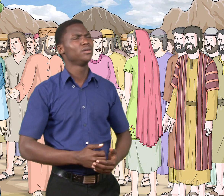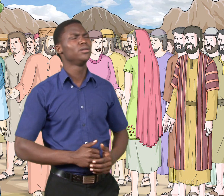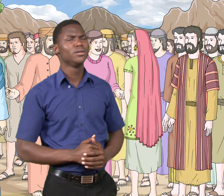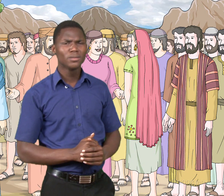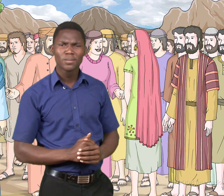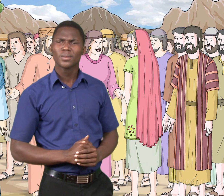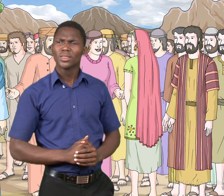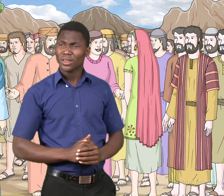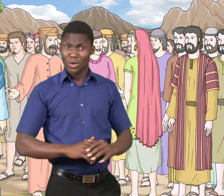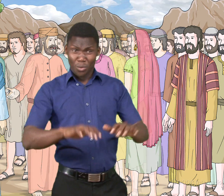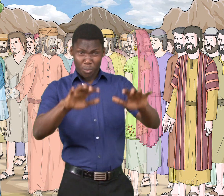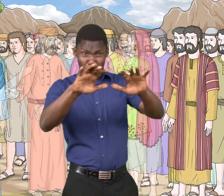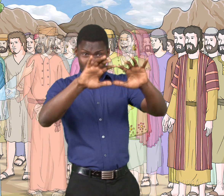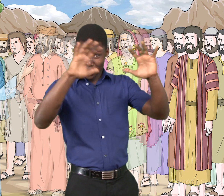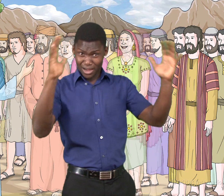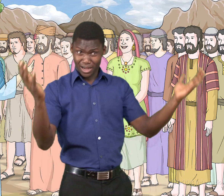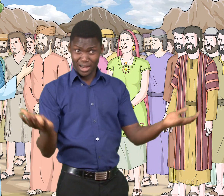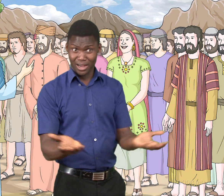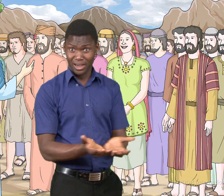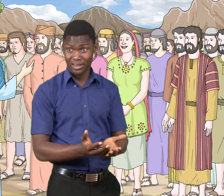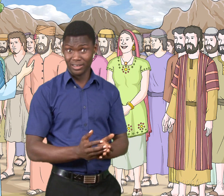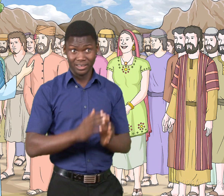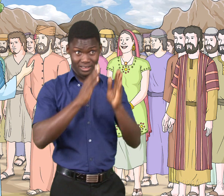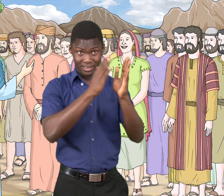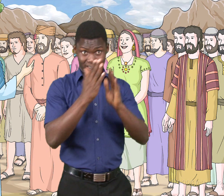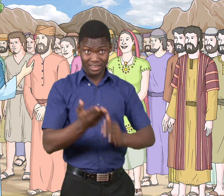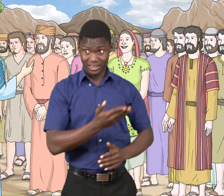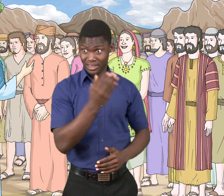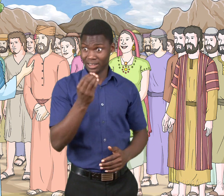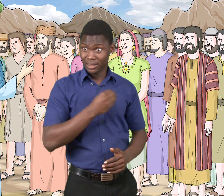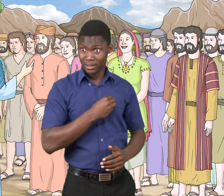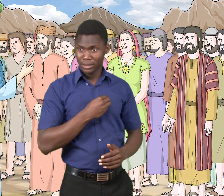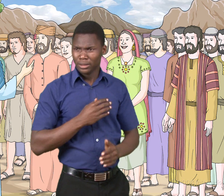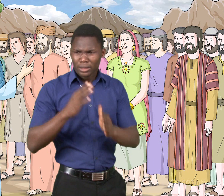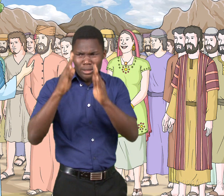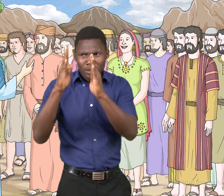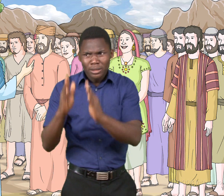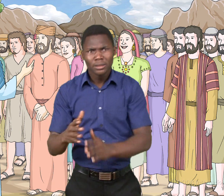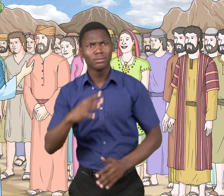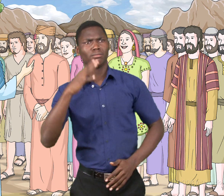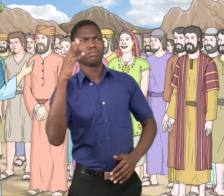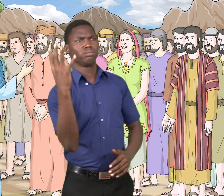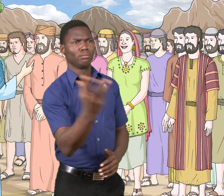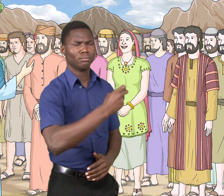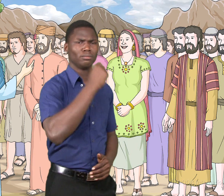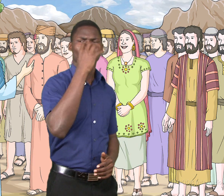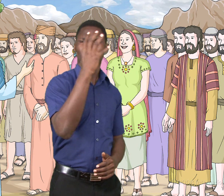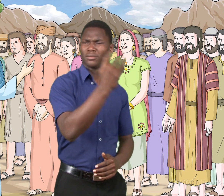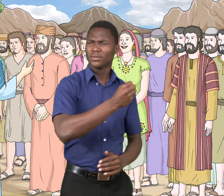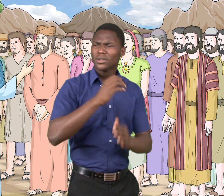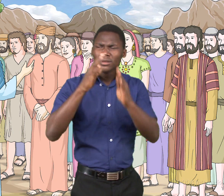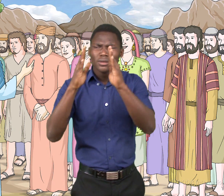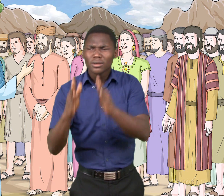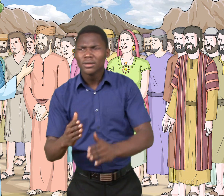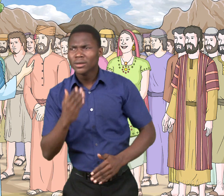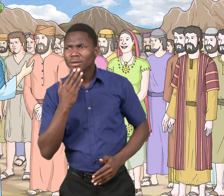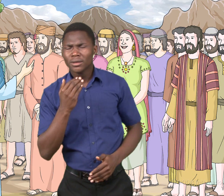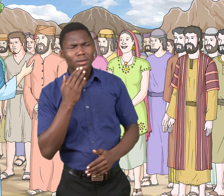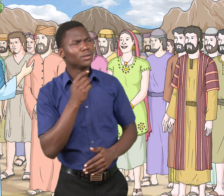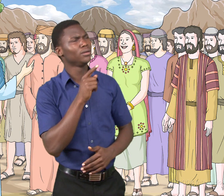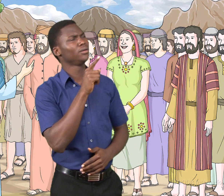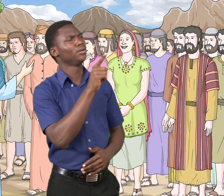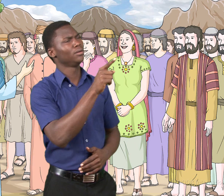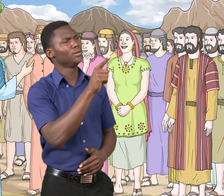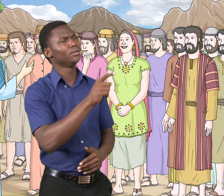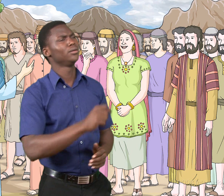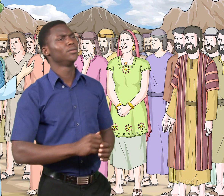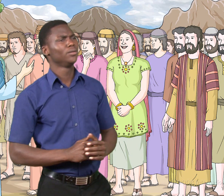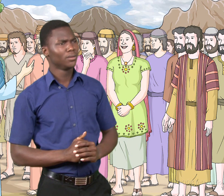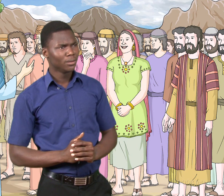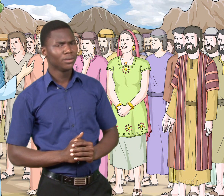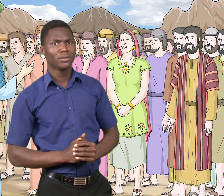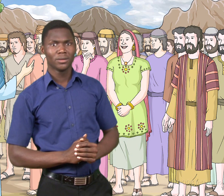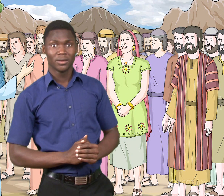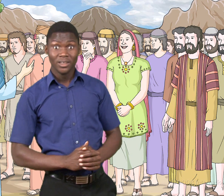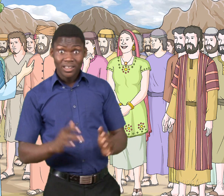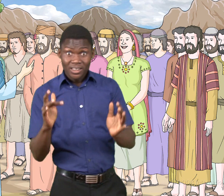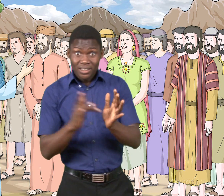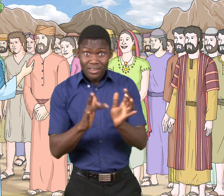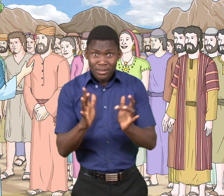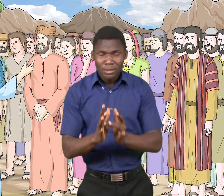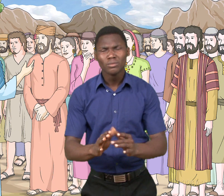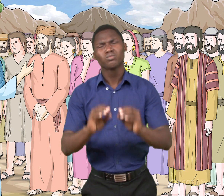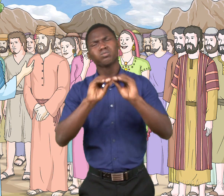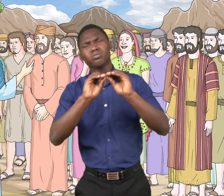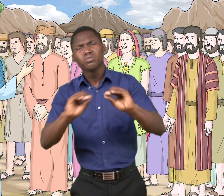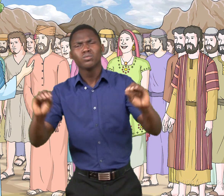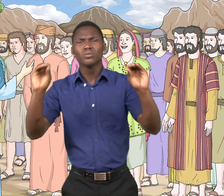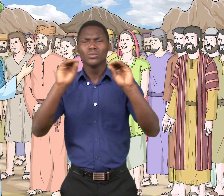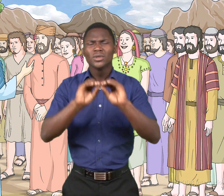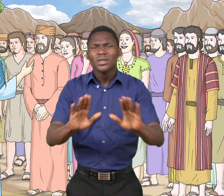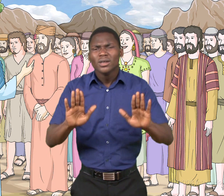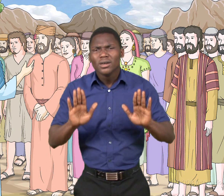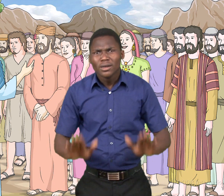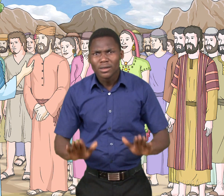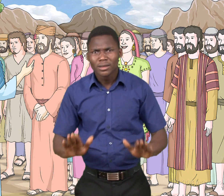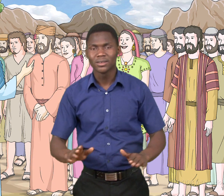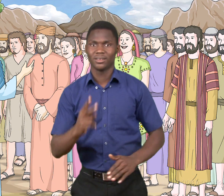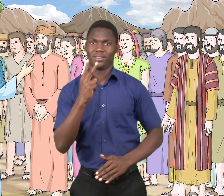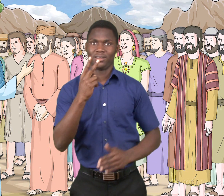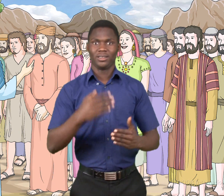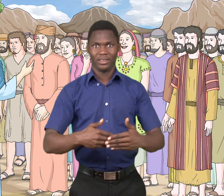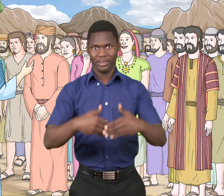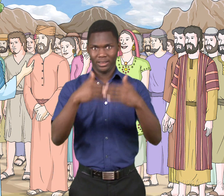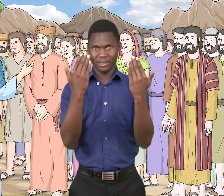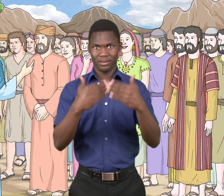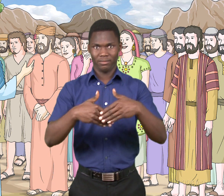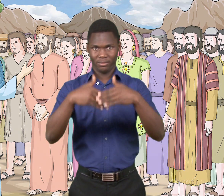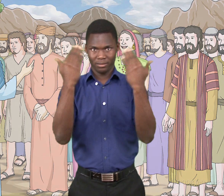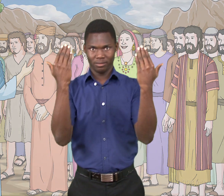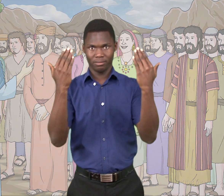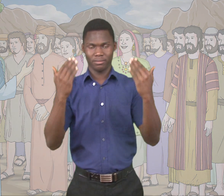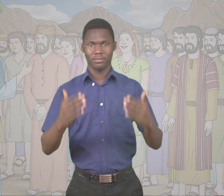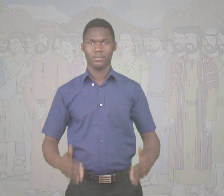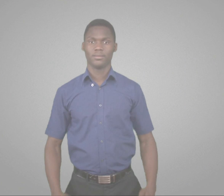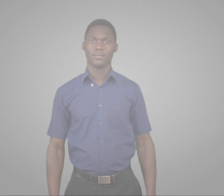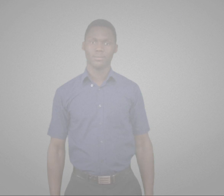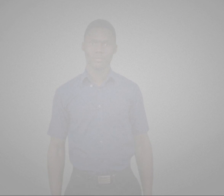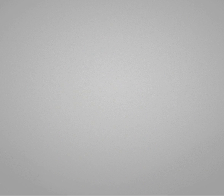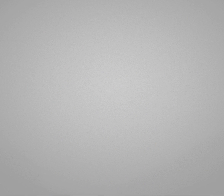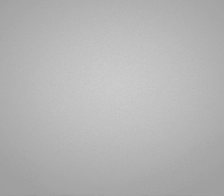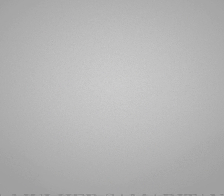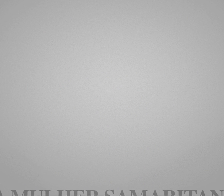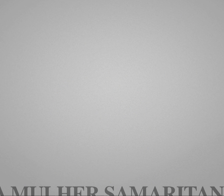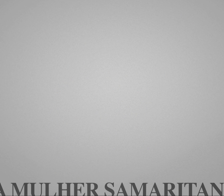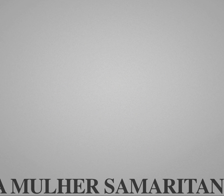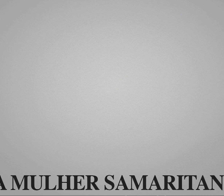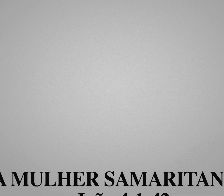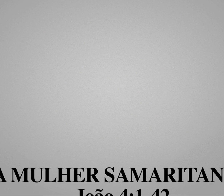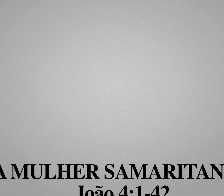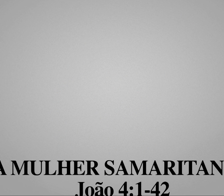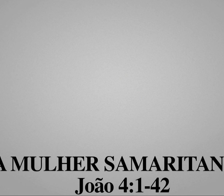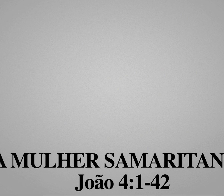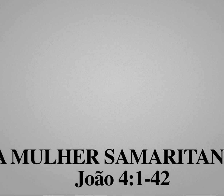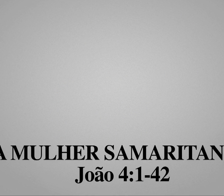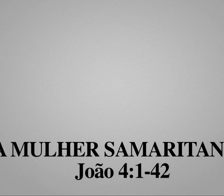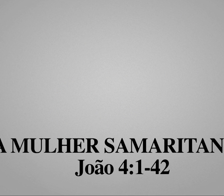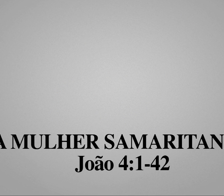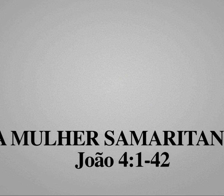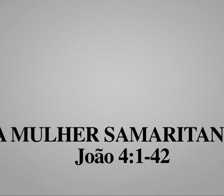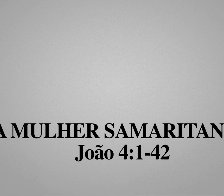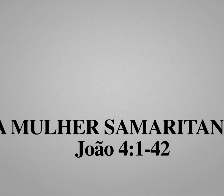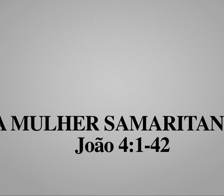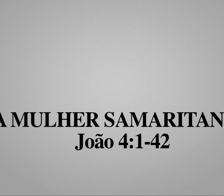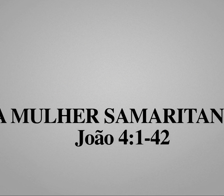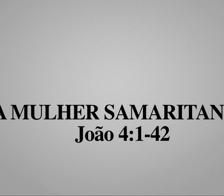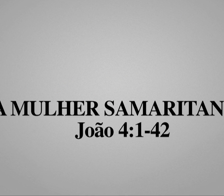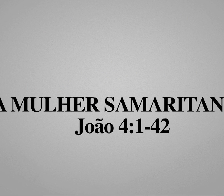we have heard for ourselves, and we know that this man truly is the Savior of the world.”